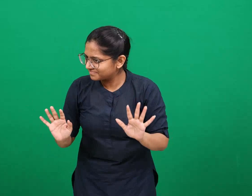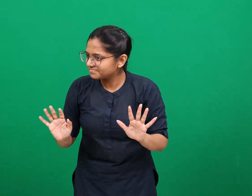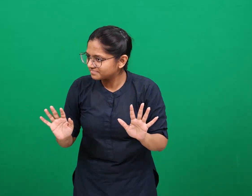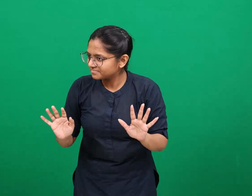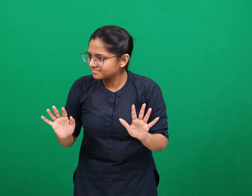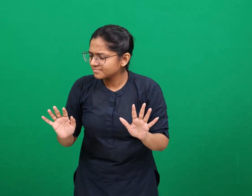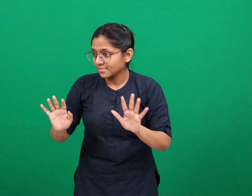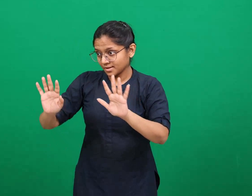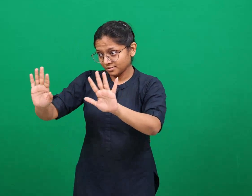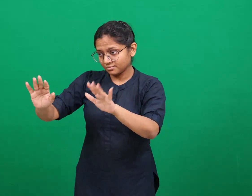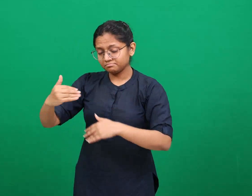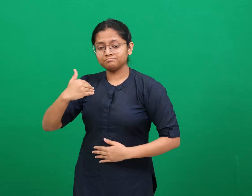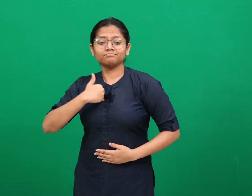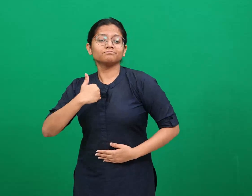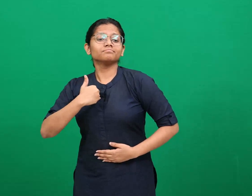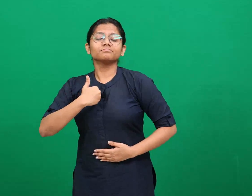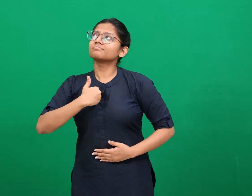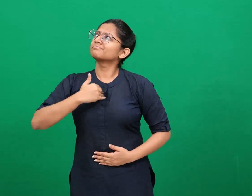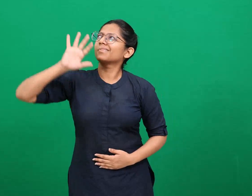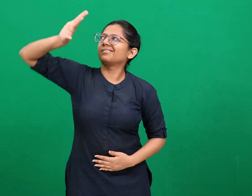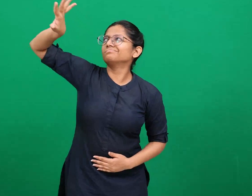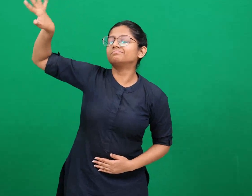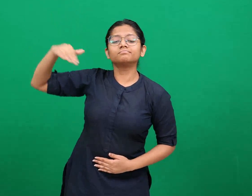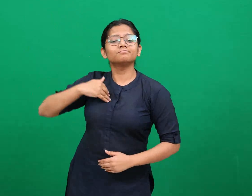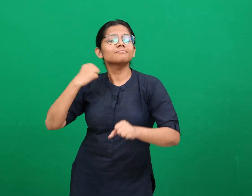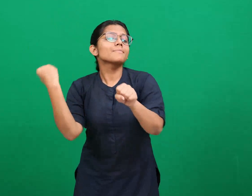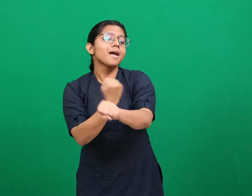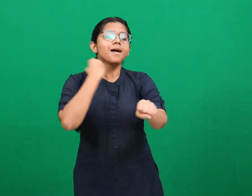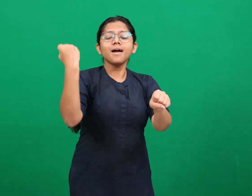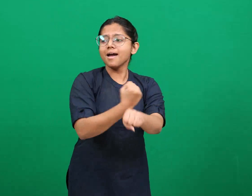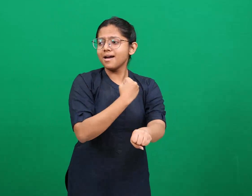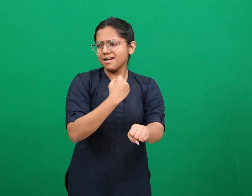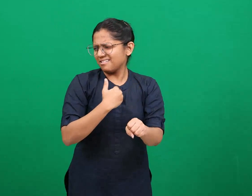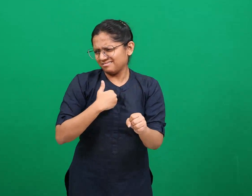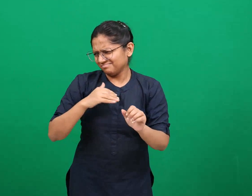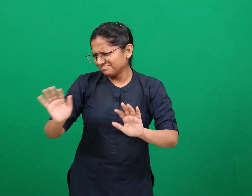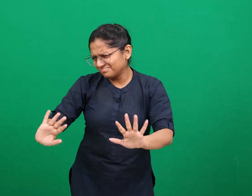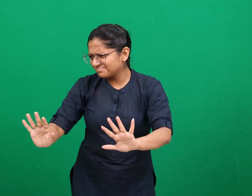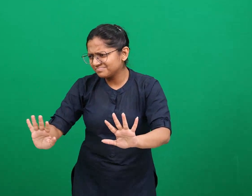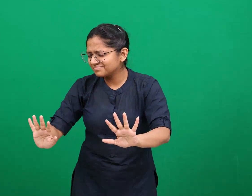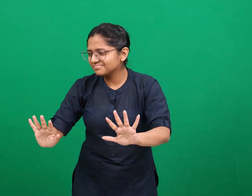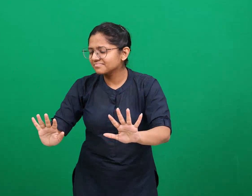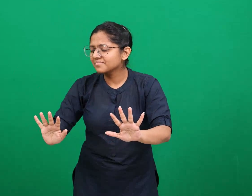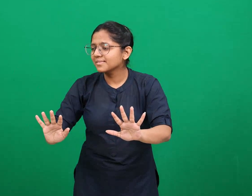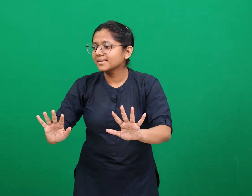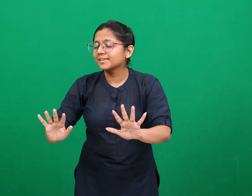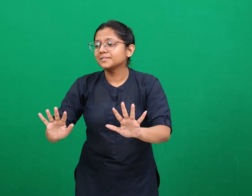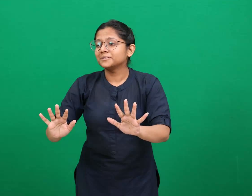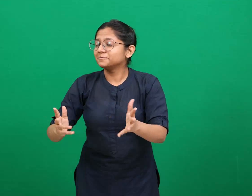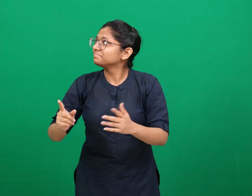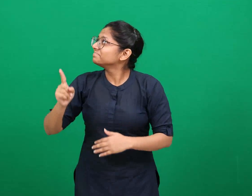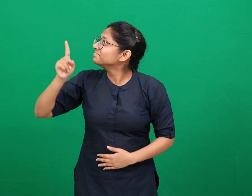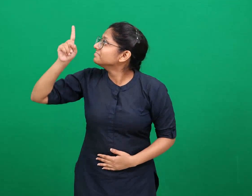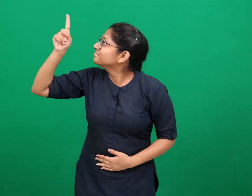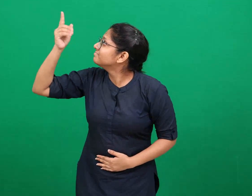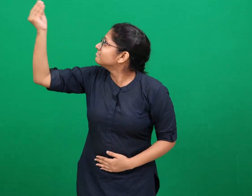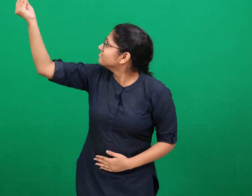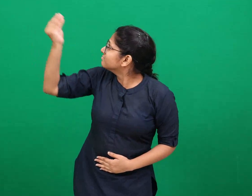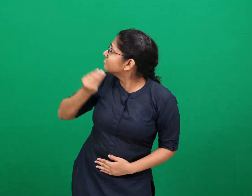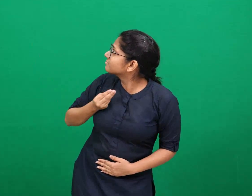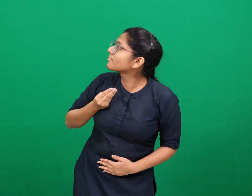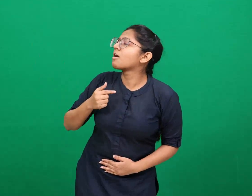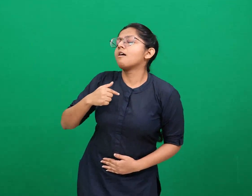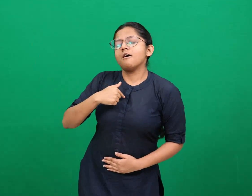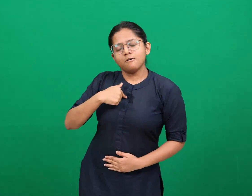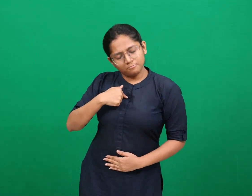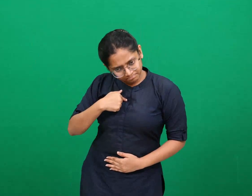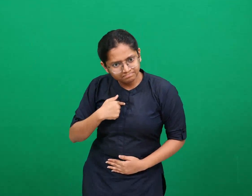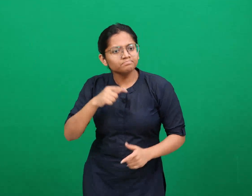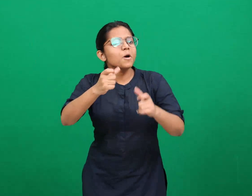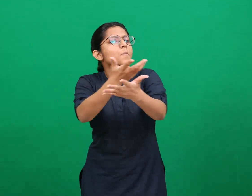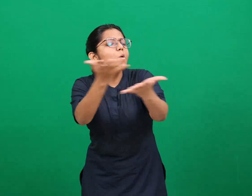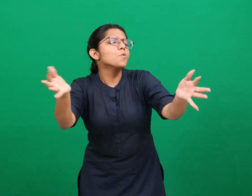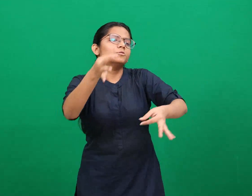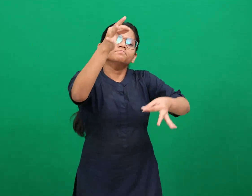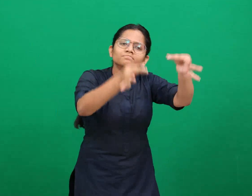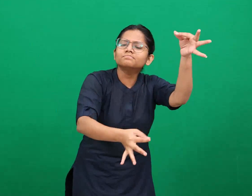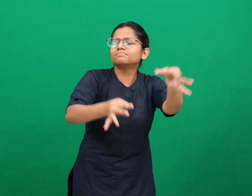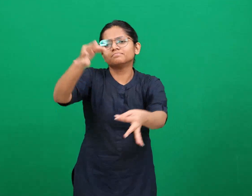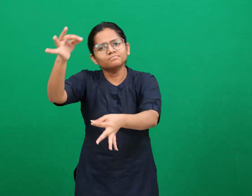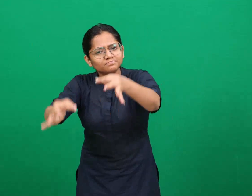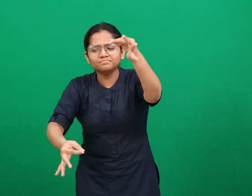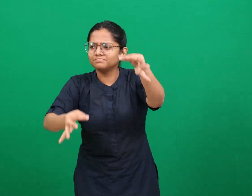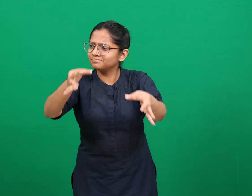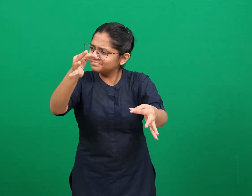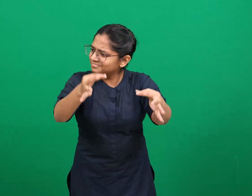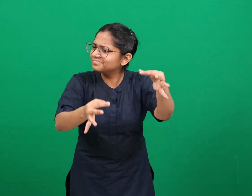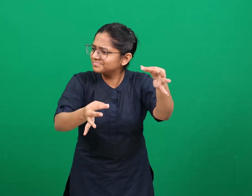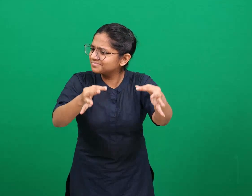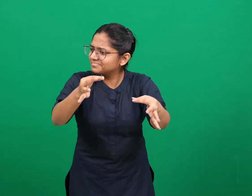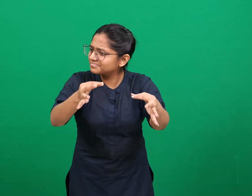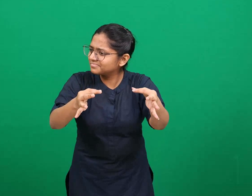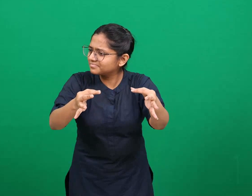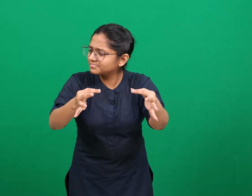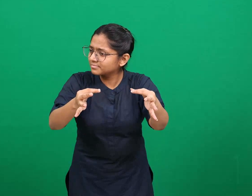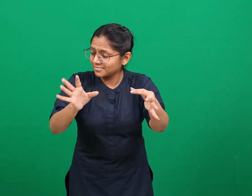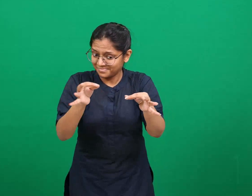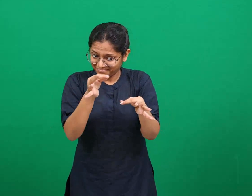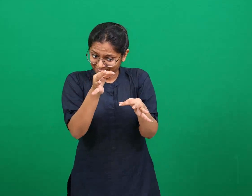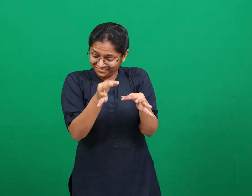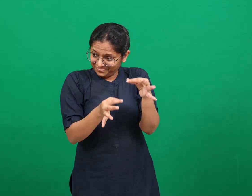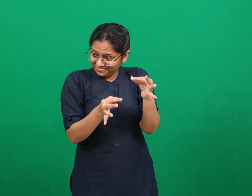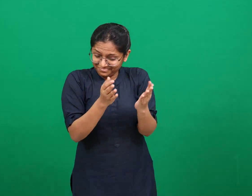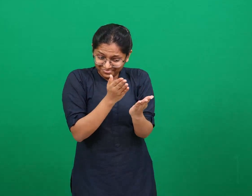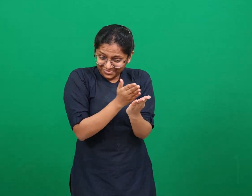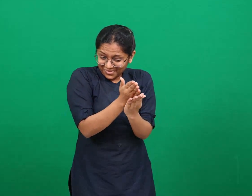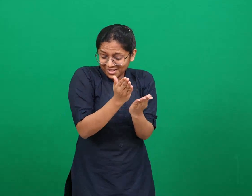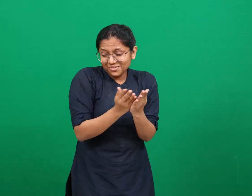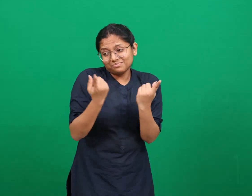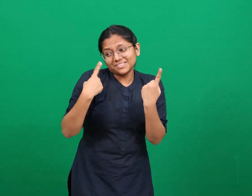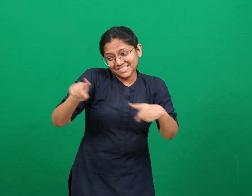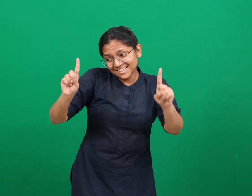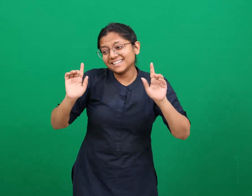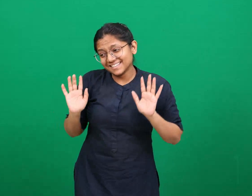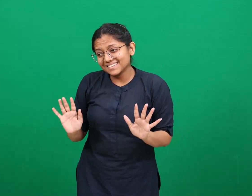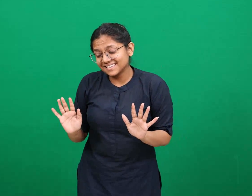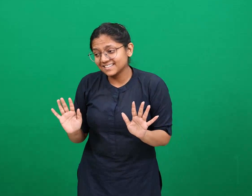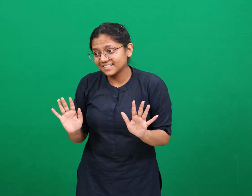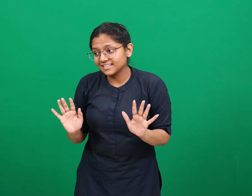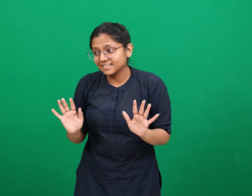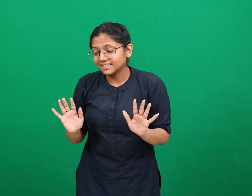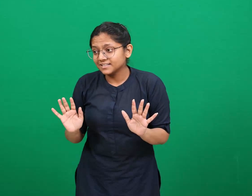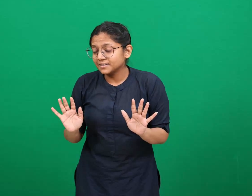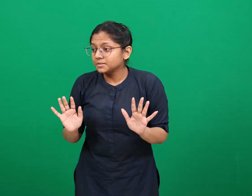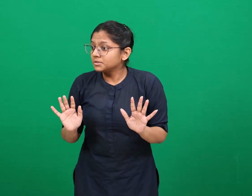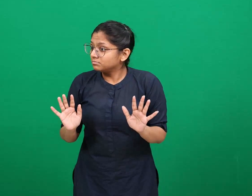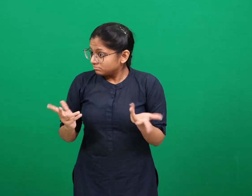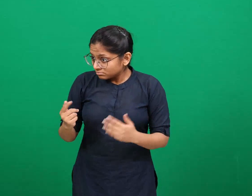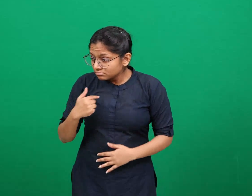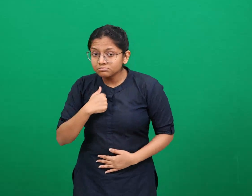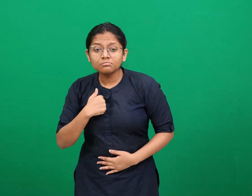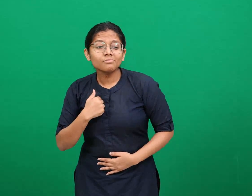I can do nothing by Myself; I judge only as I hear.